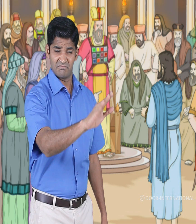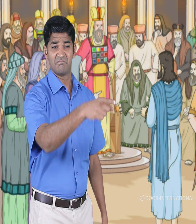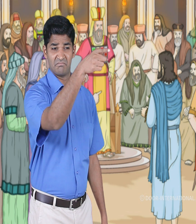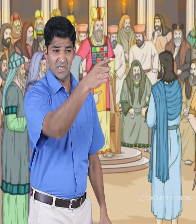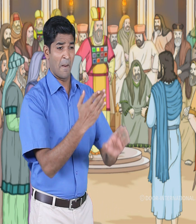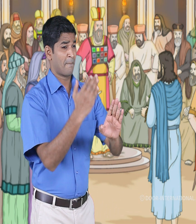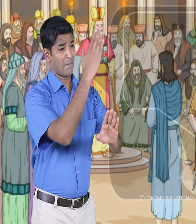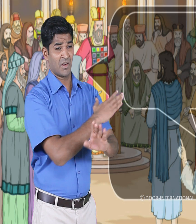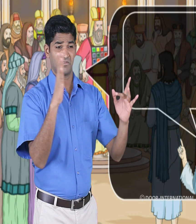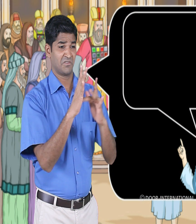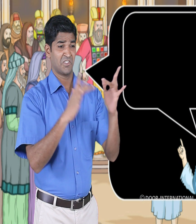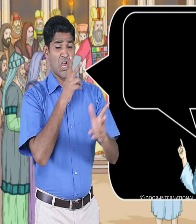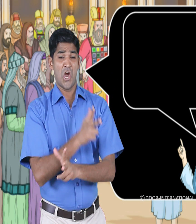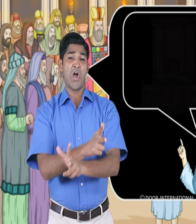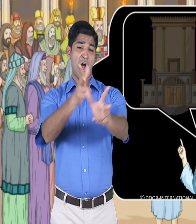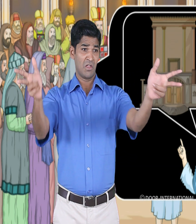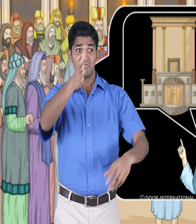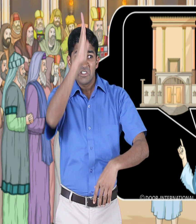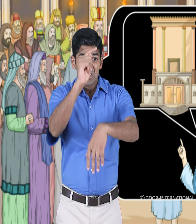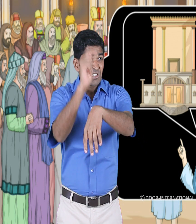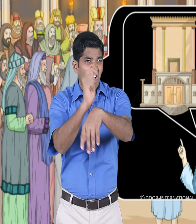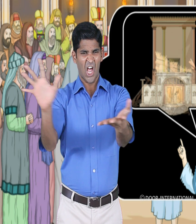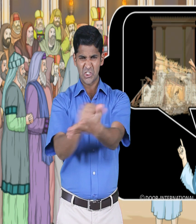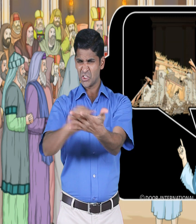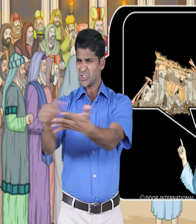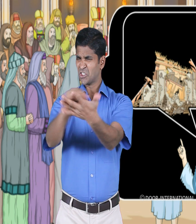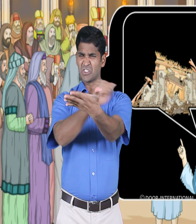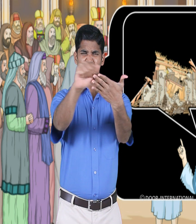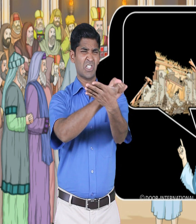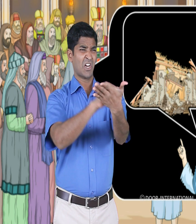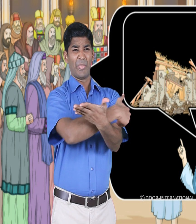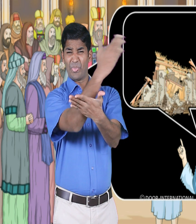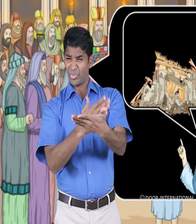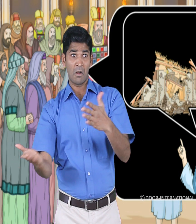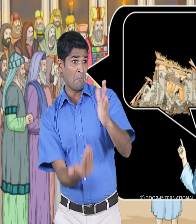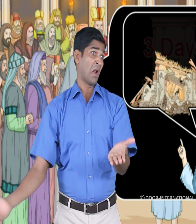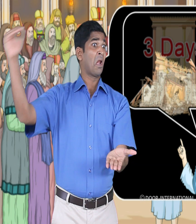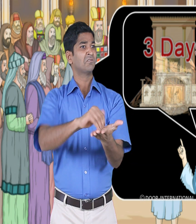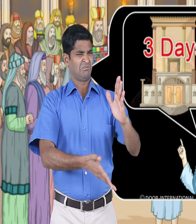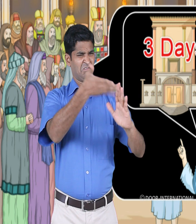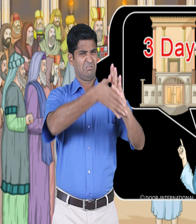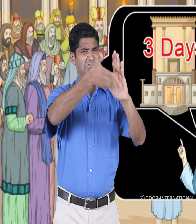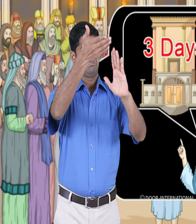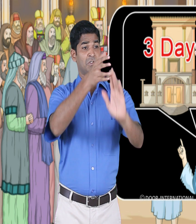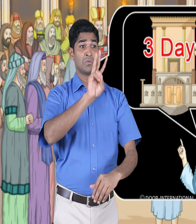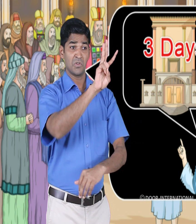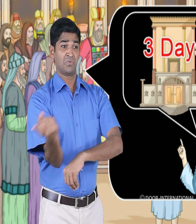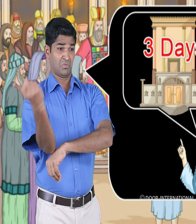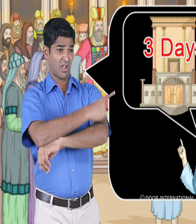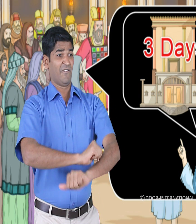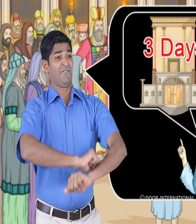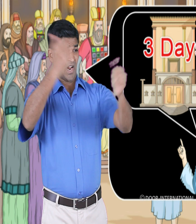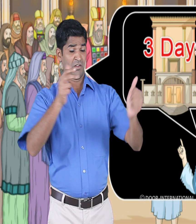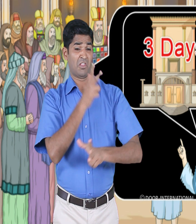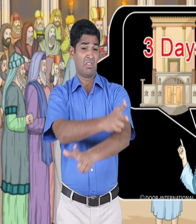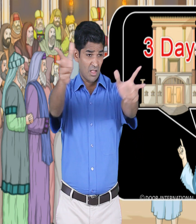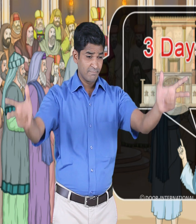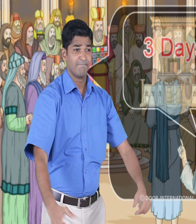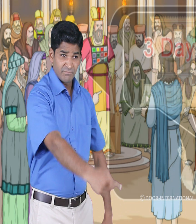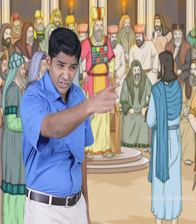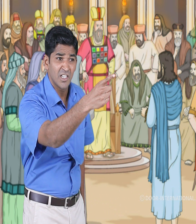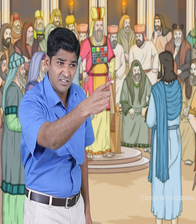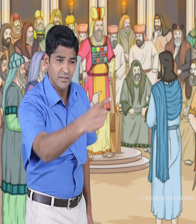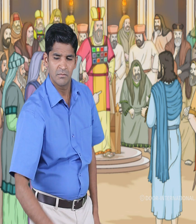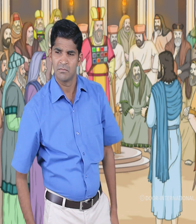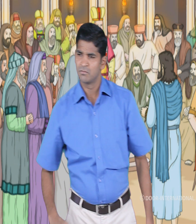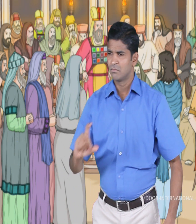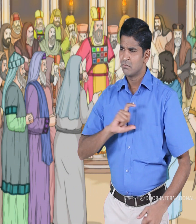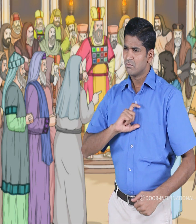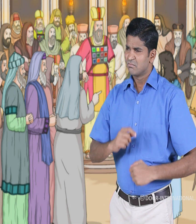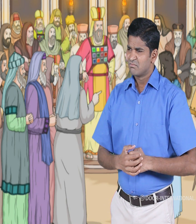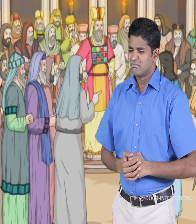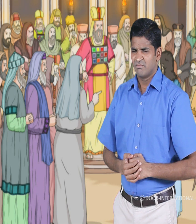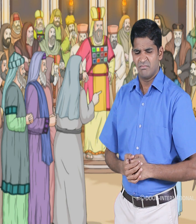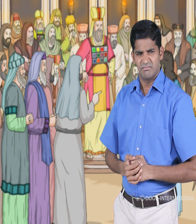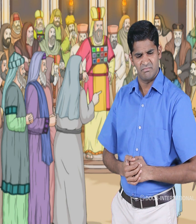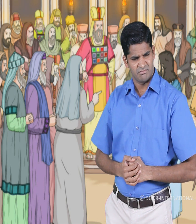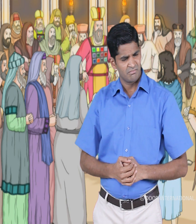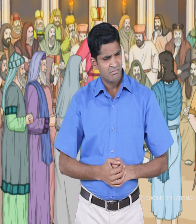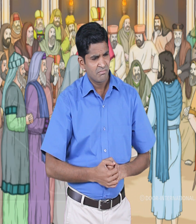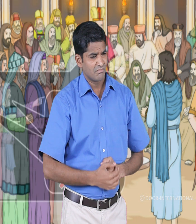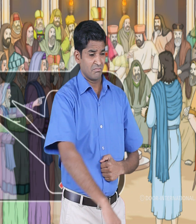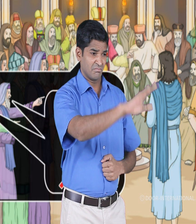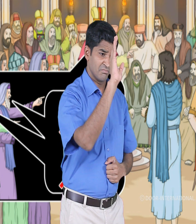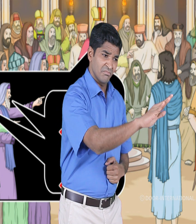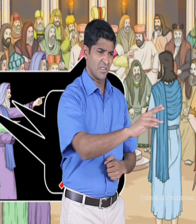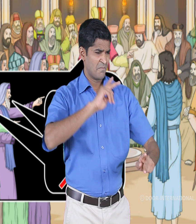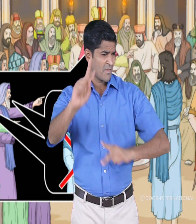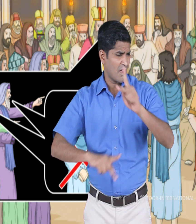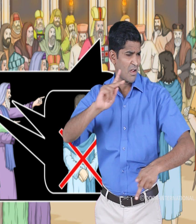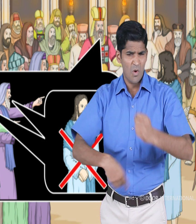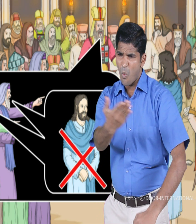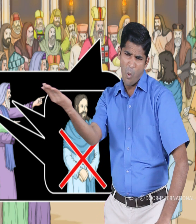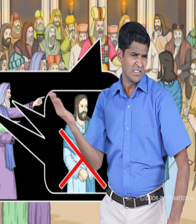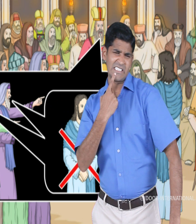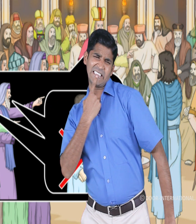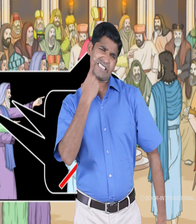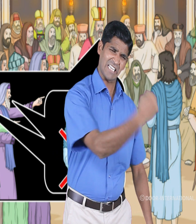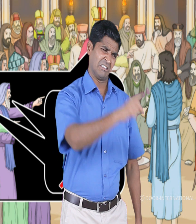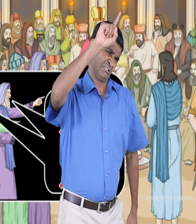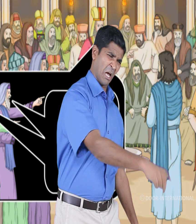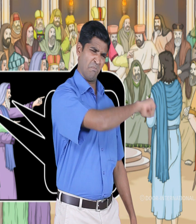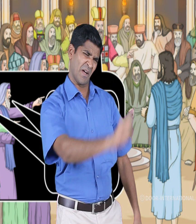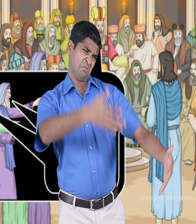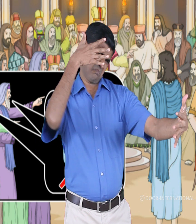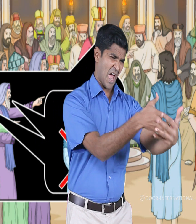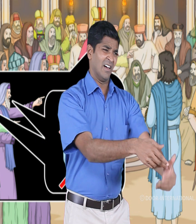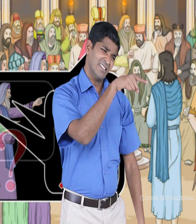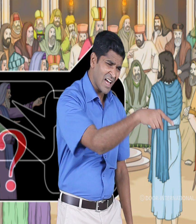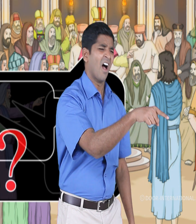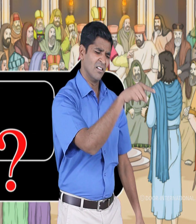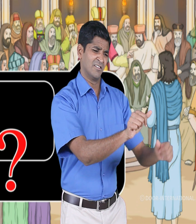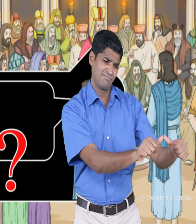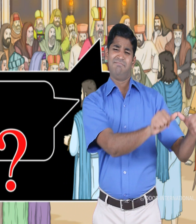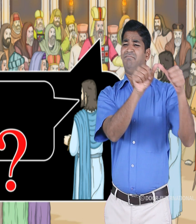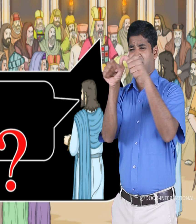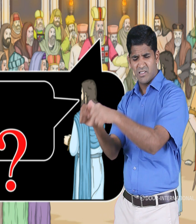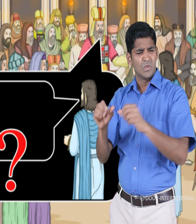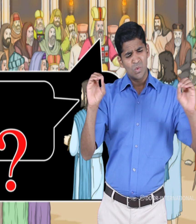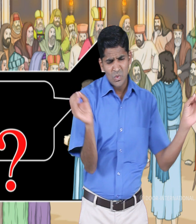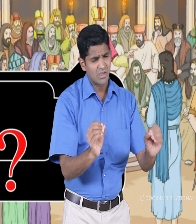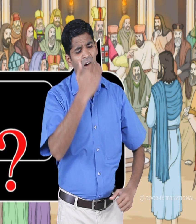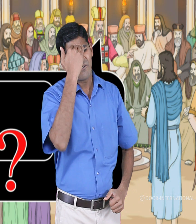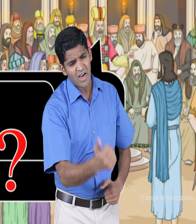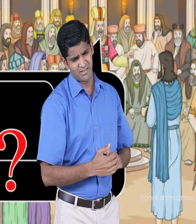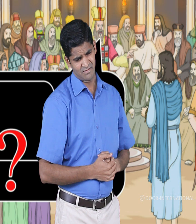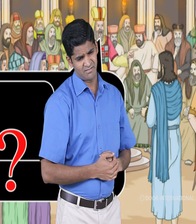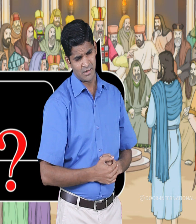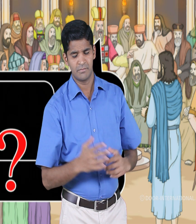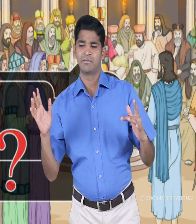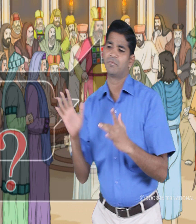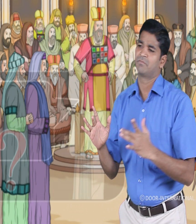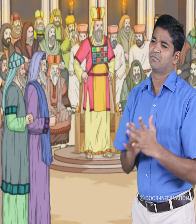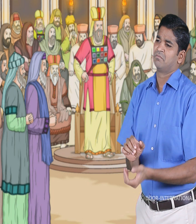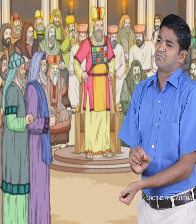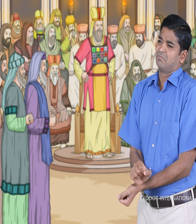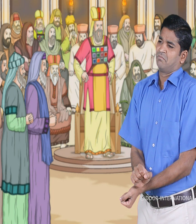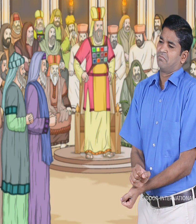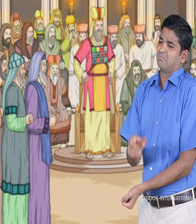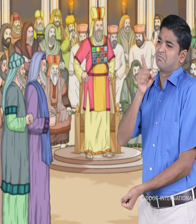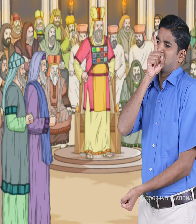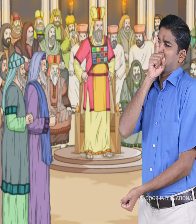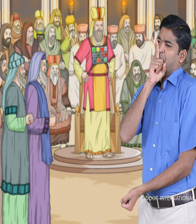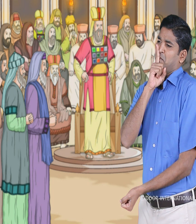Finally two came forward and declared, “This man said, ‘I am able to destroy the temple of God and rebuild it in three days.’” So the high priest stood up and asked Him, “Have You no answer?